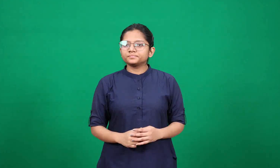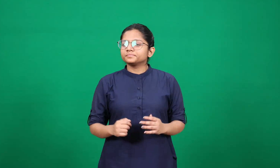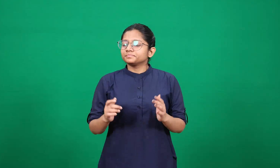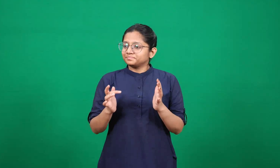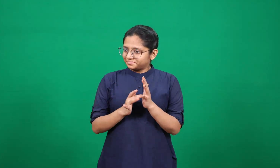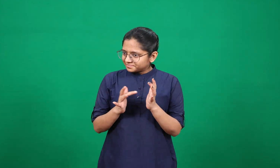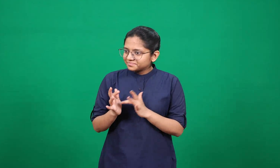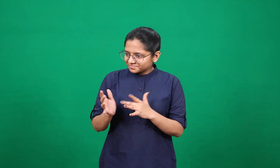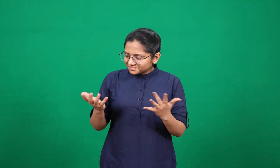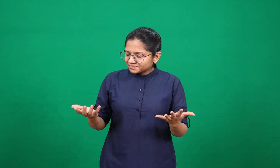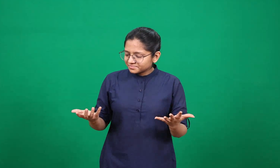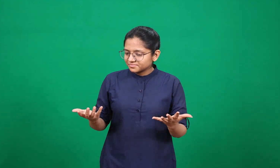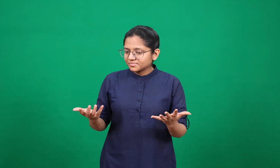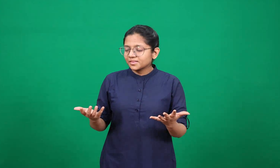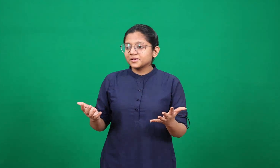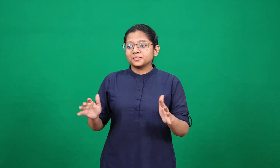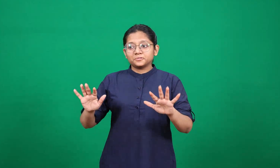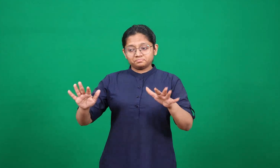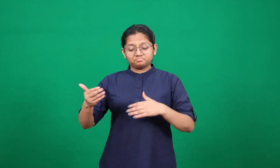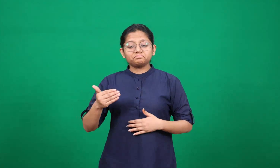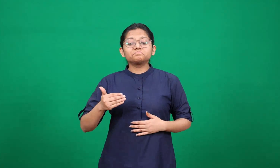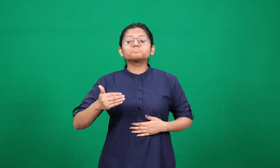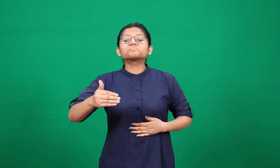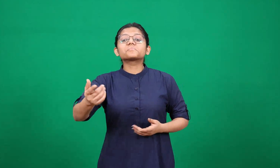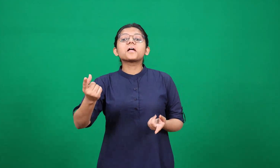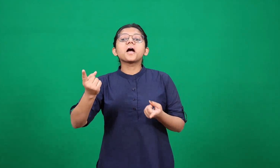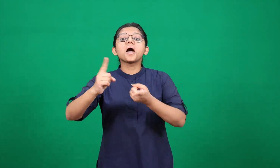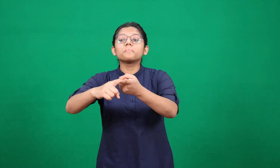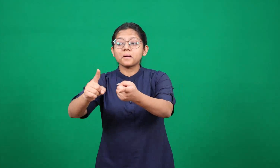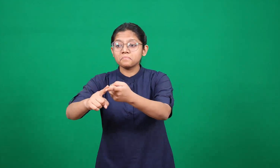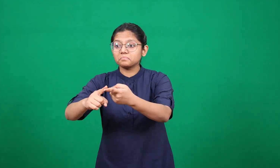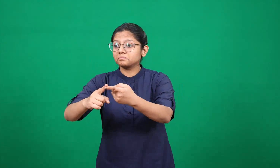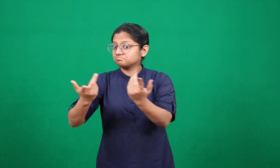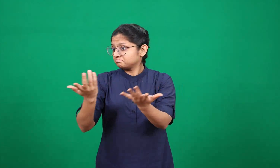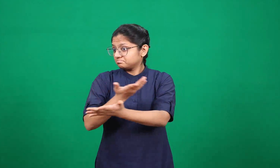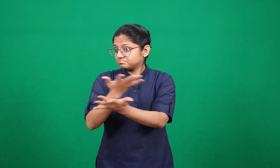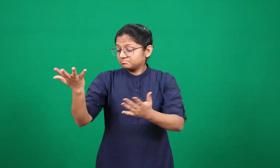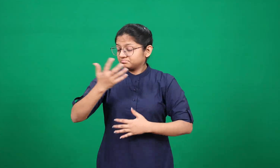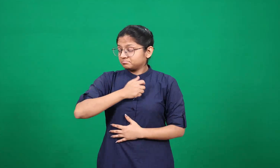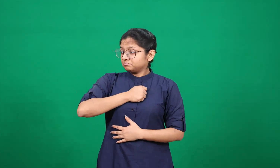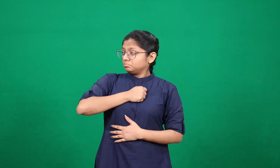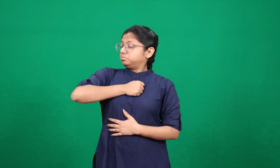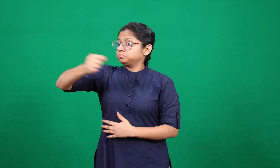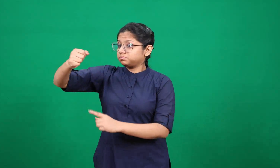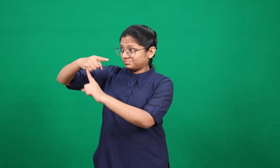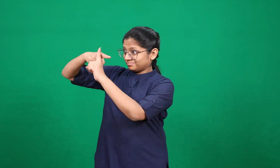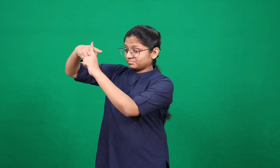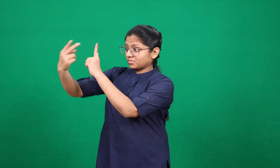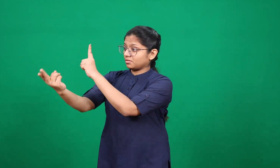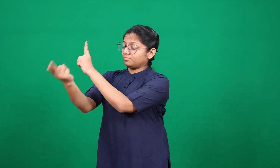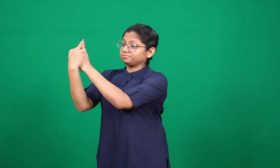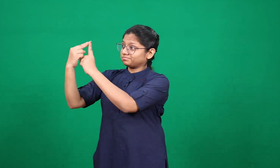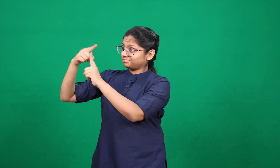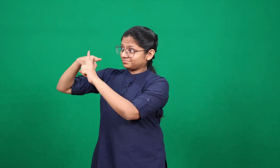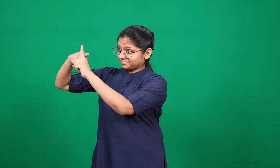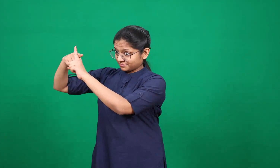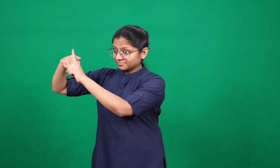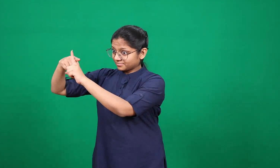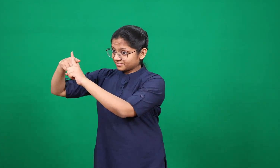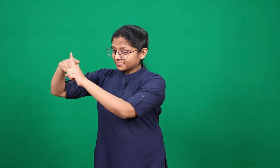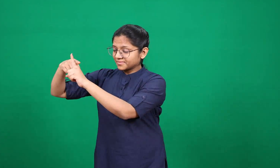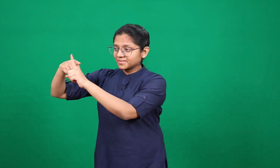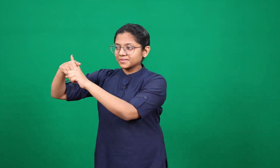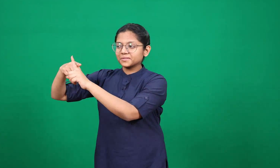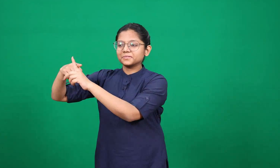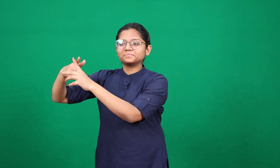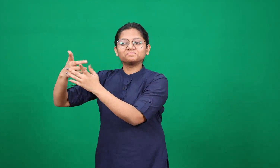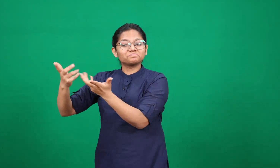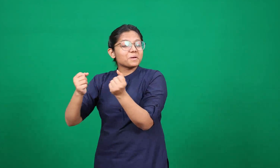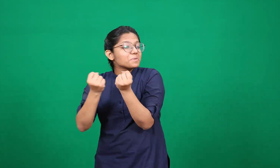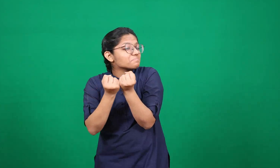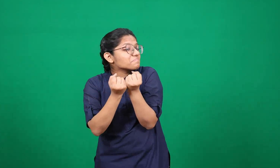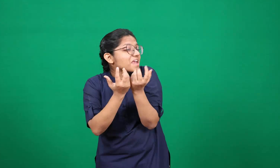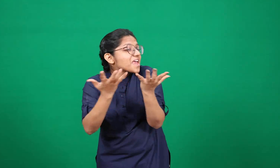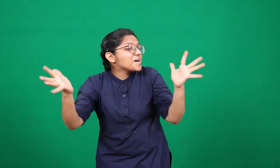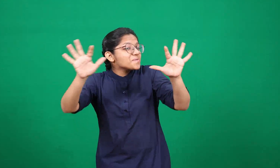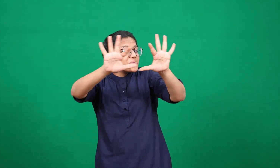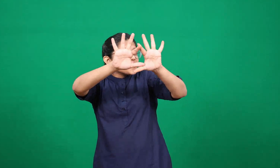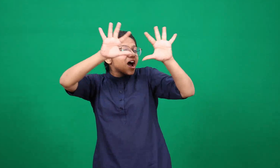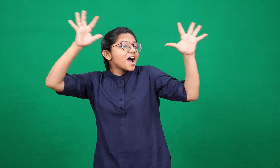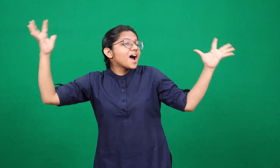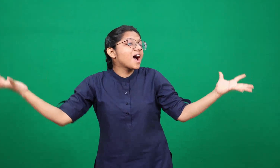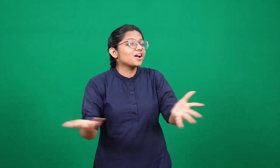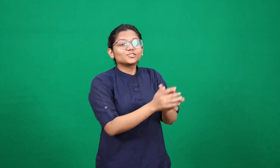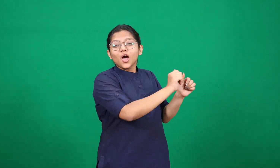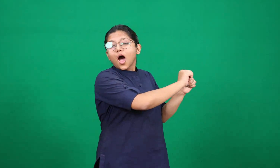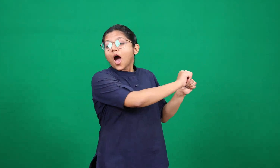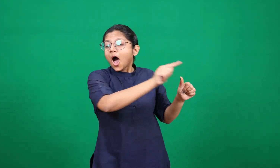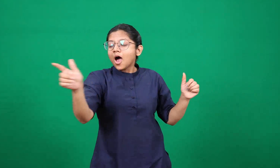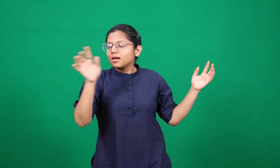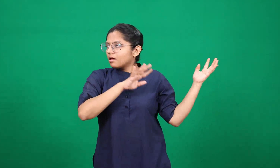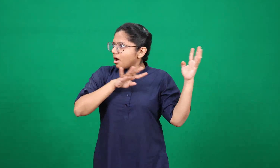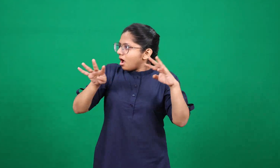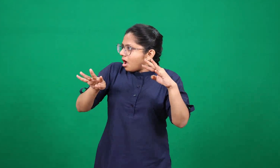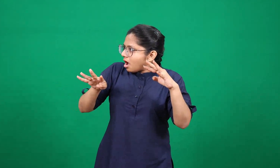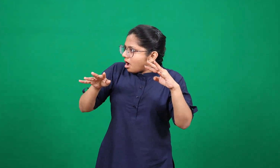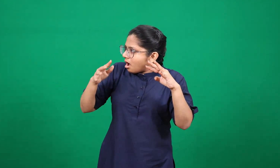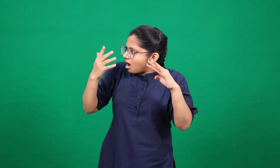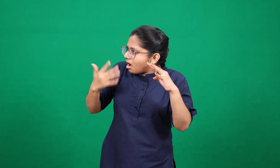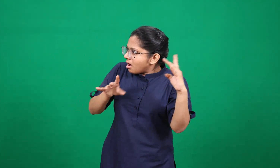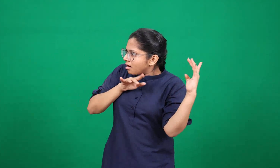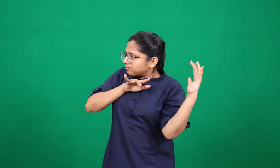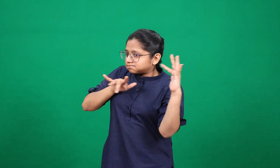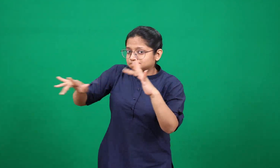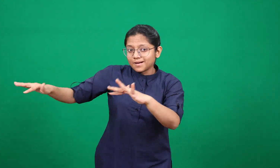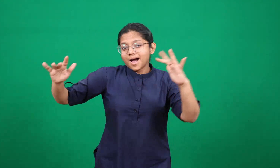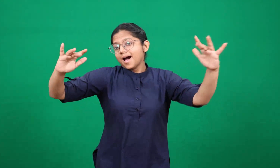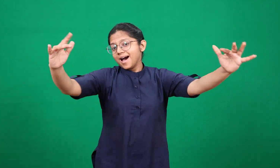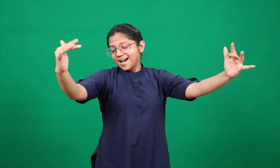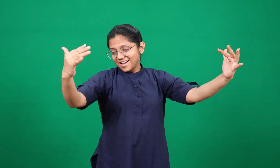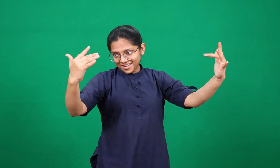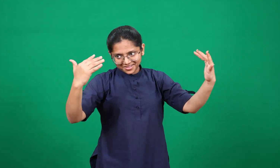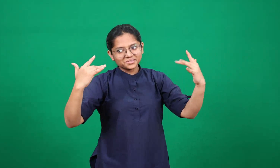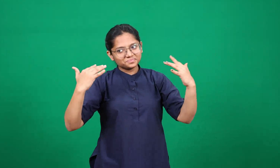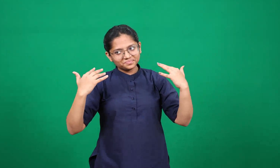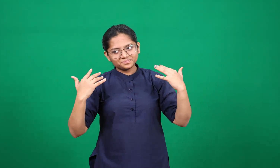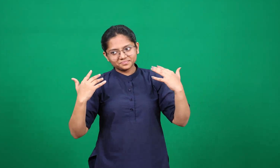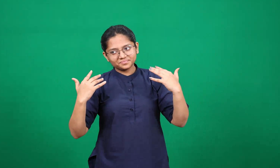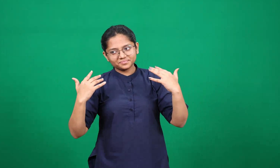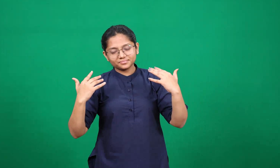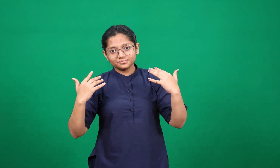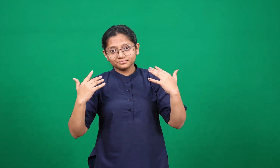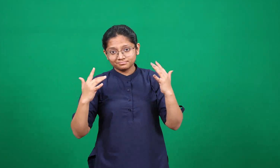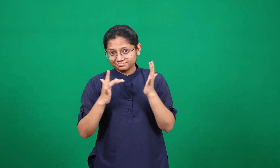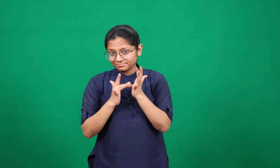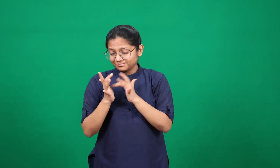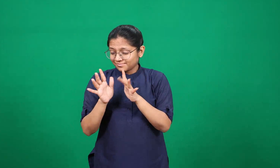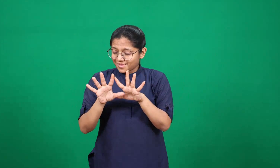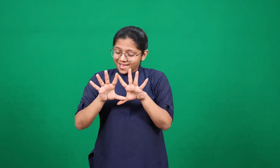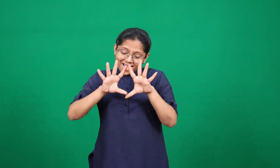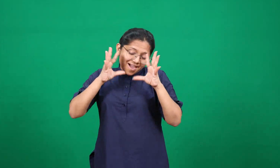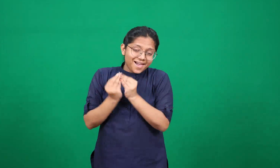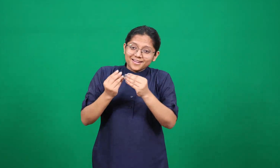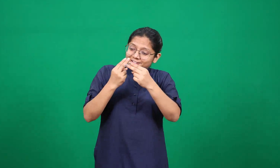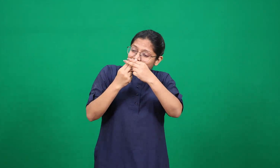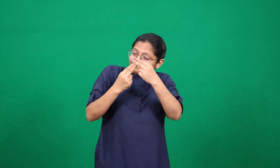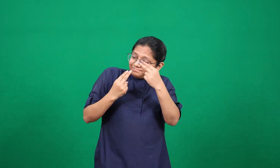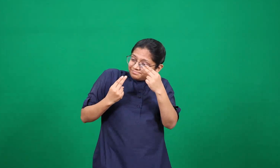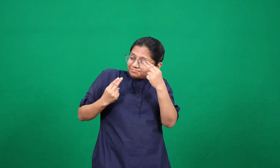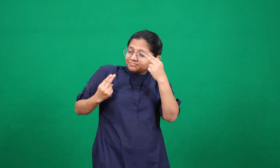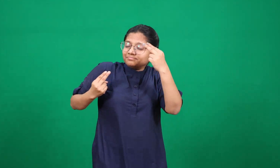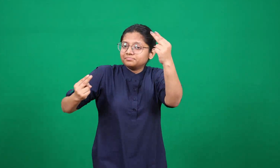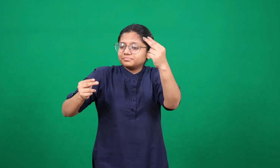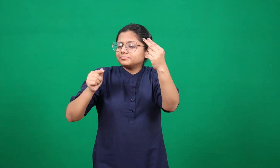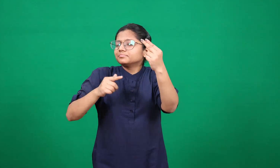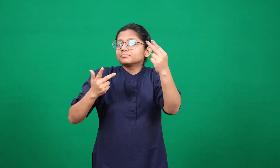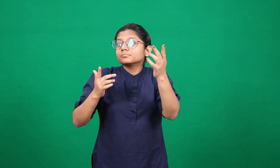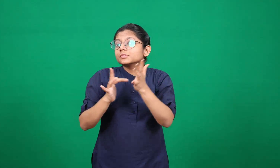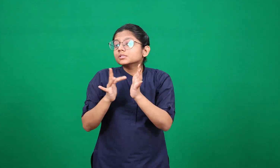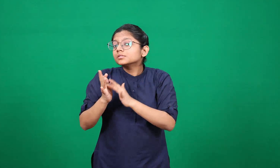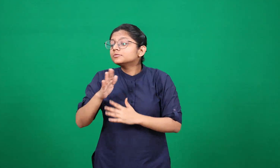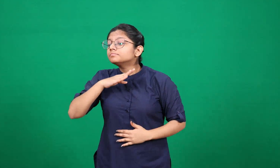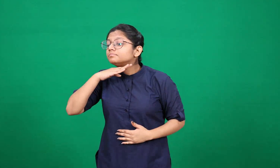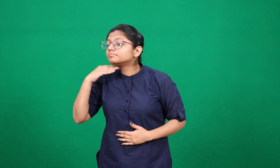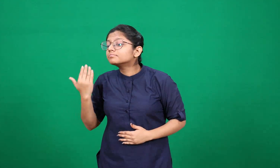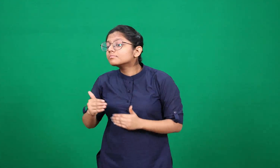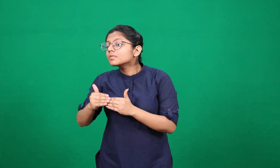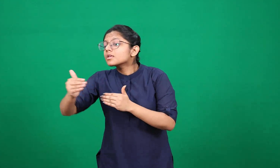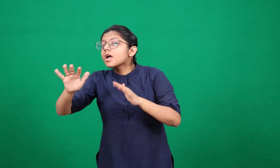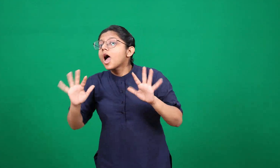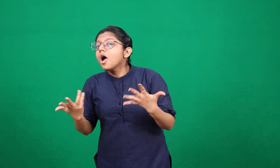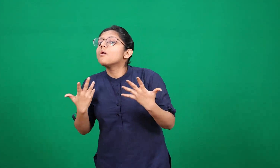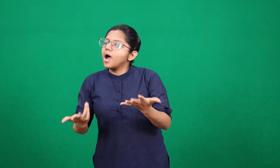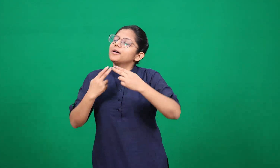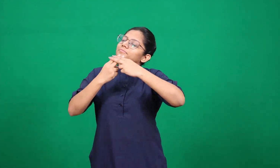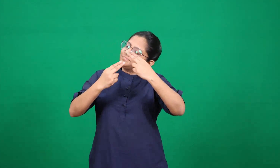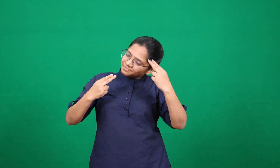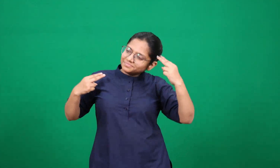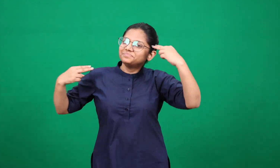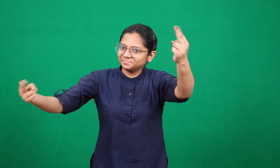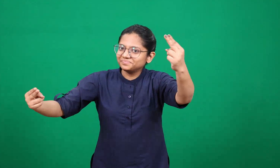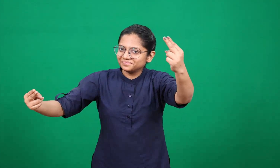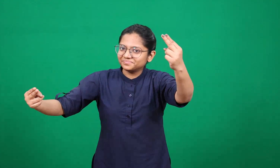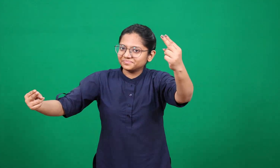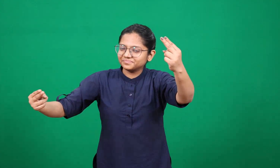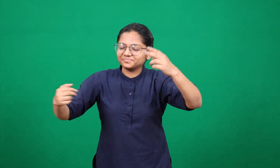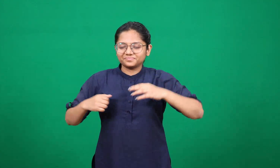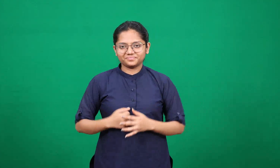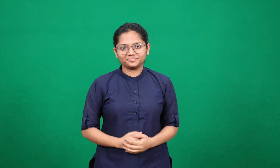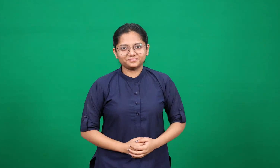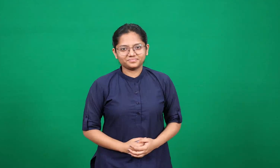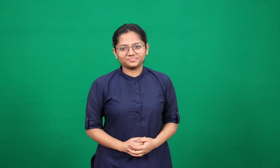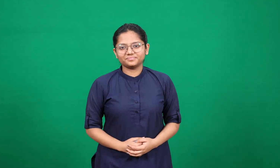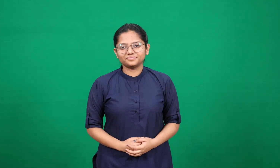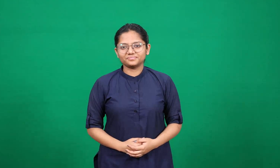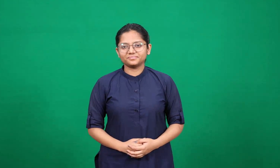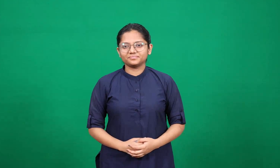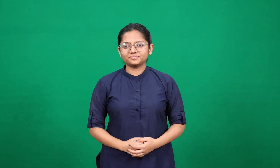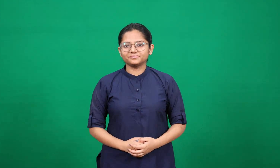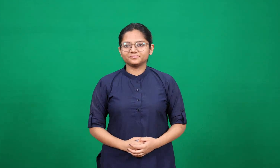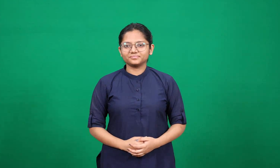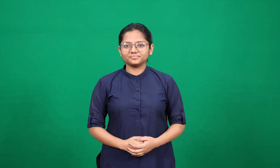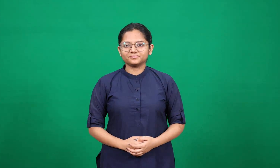And I, when I am lifted up from the earth, will draw everyone to Myself." He said this to indicate the kind of death He was going to die.